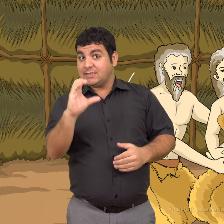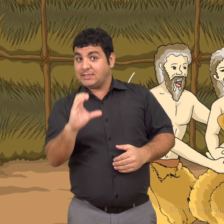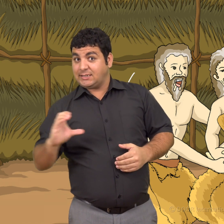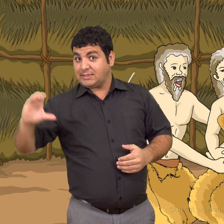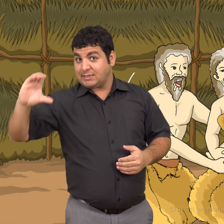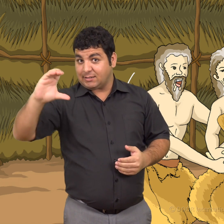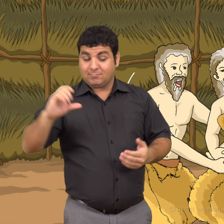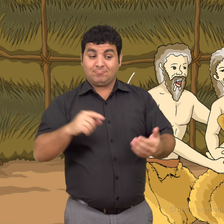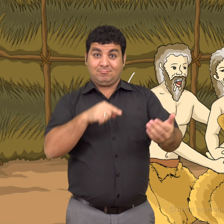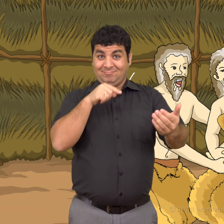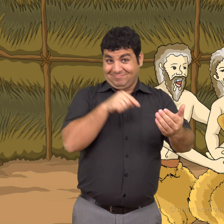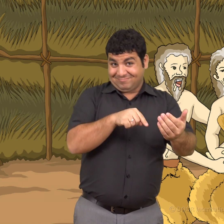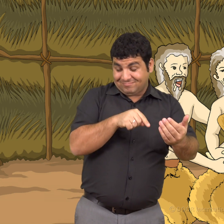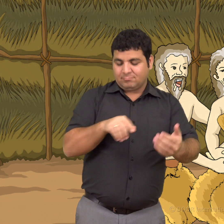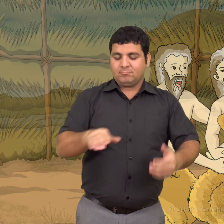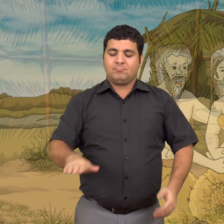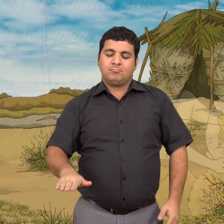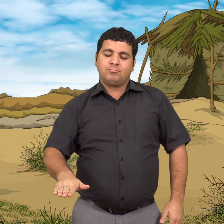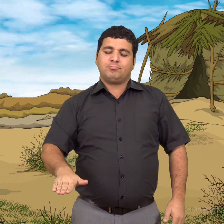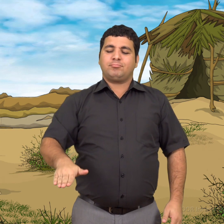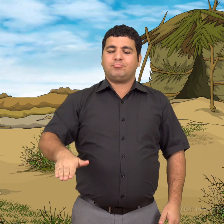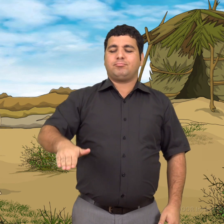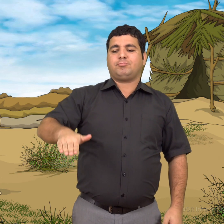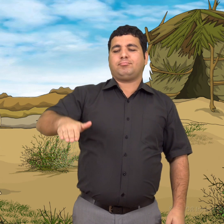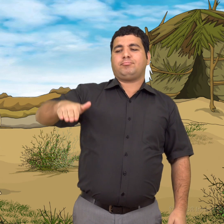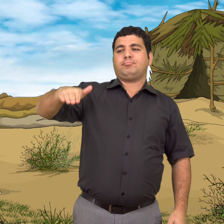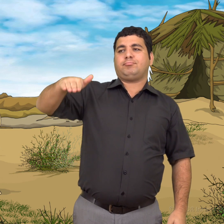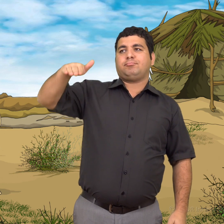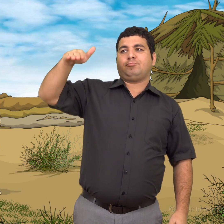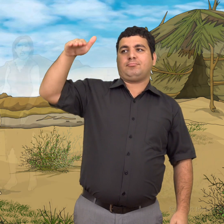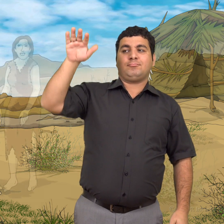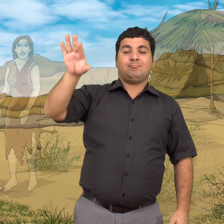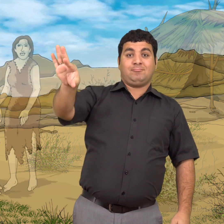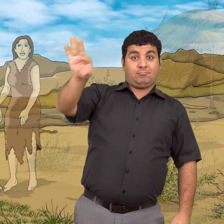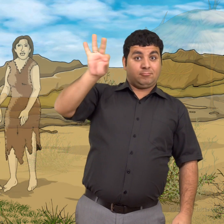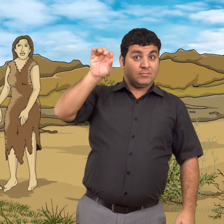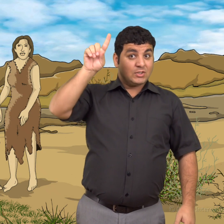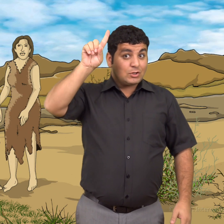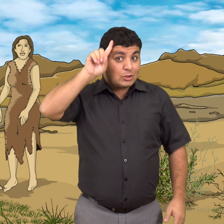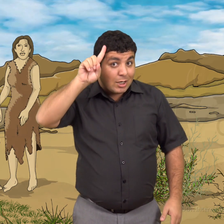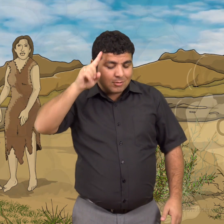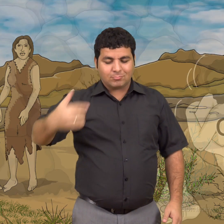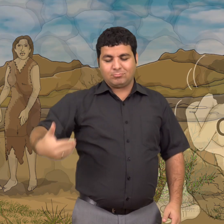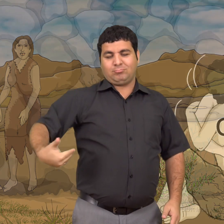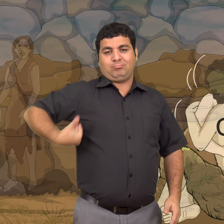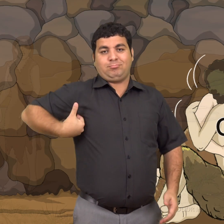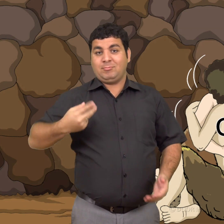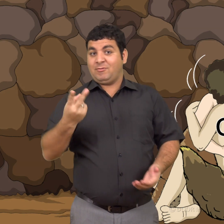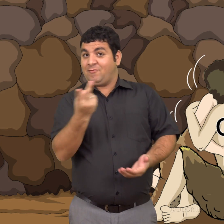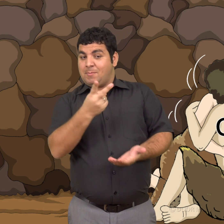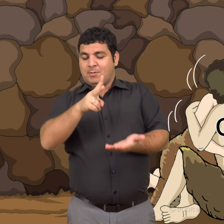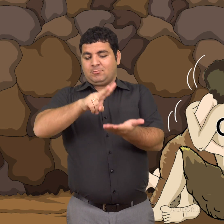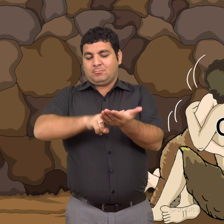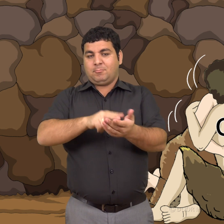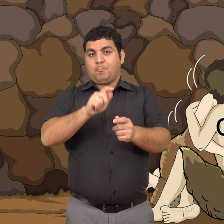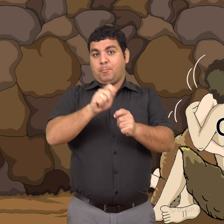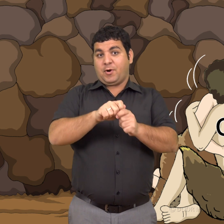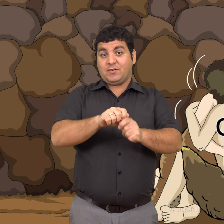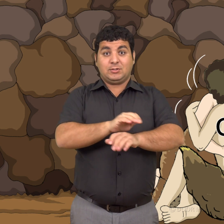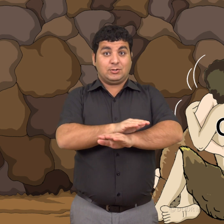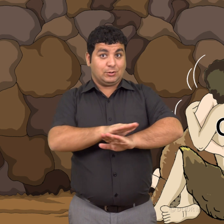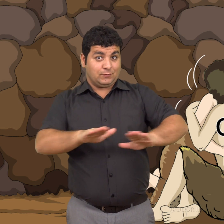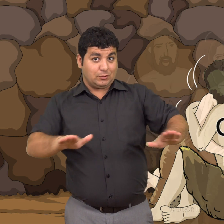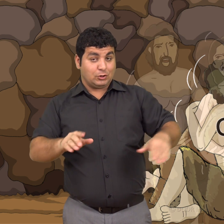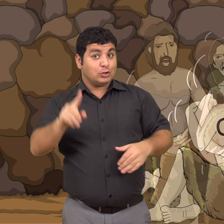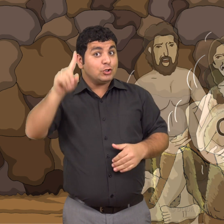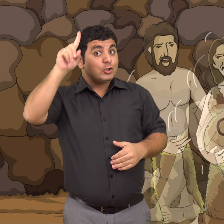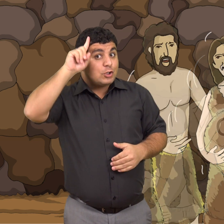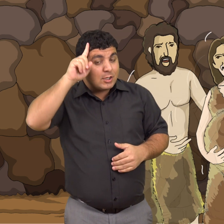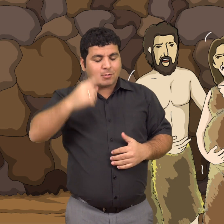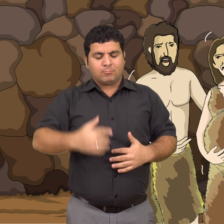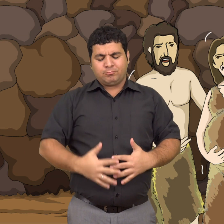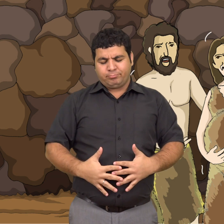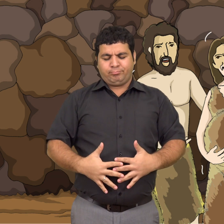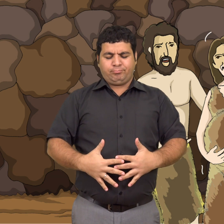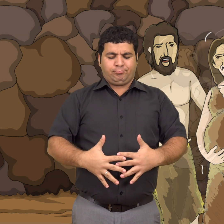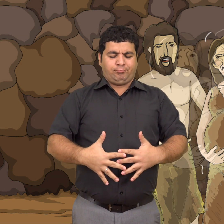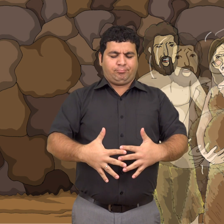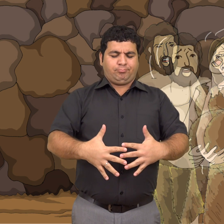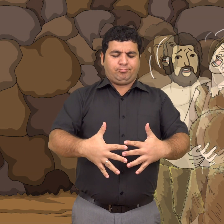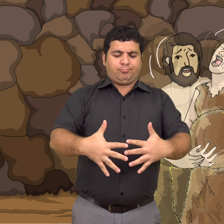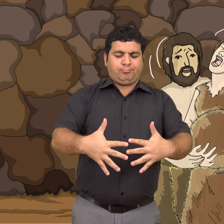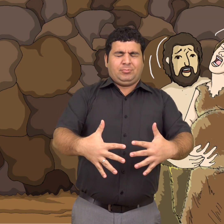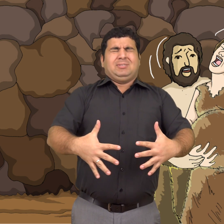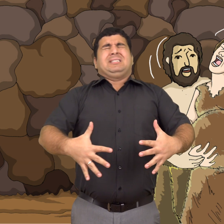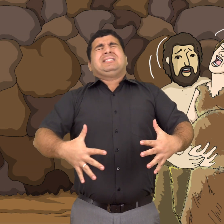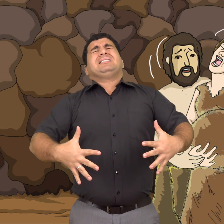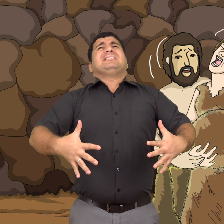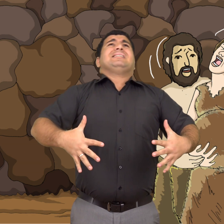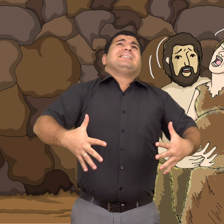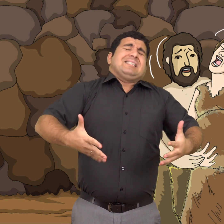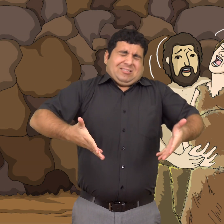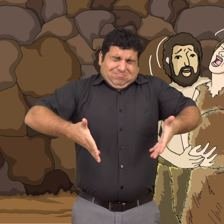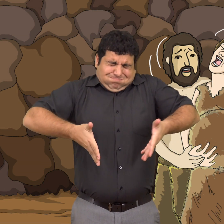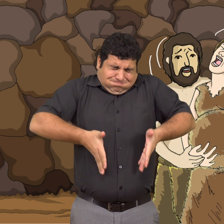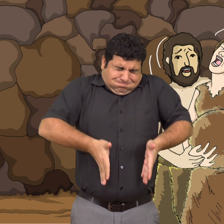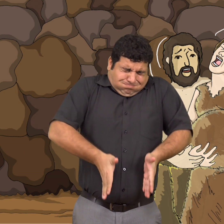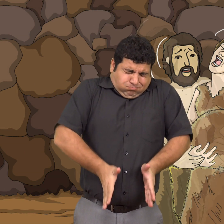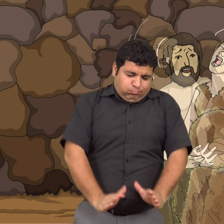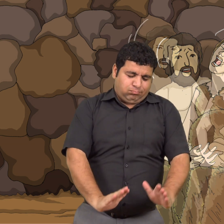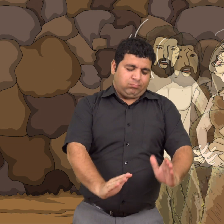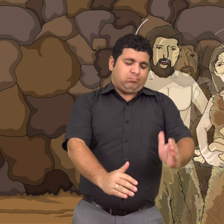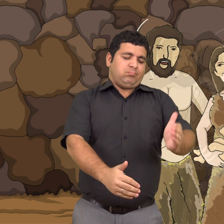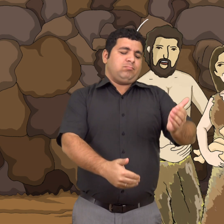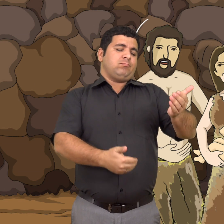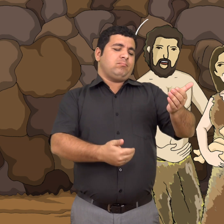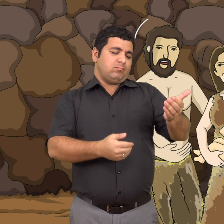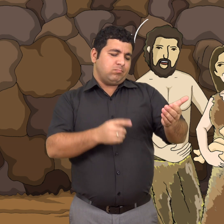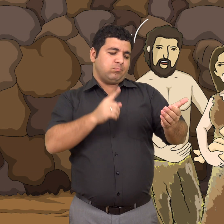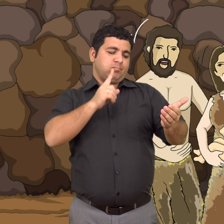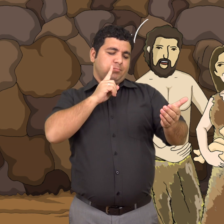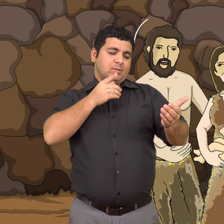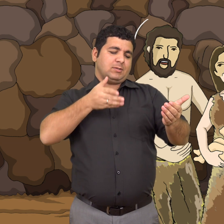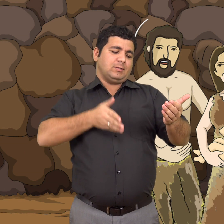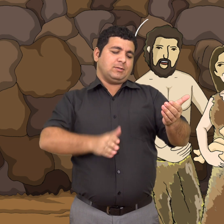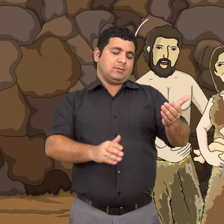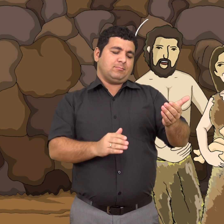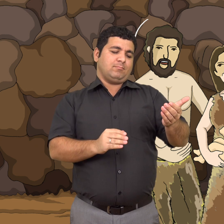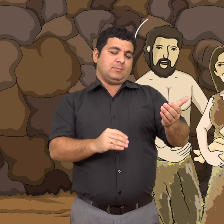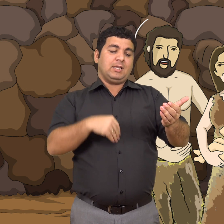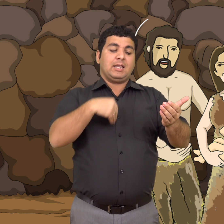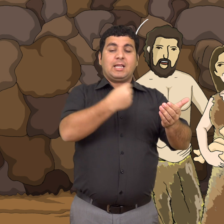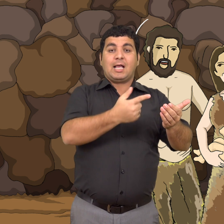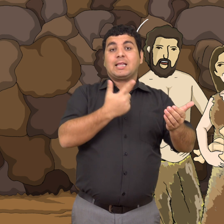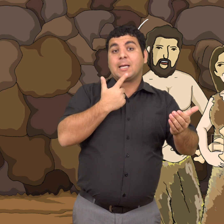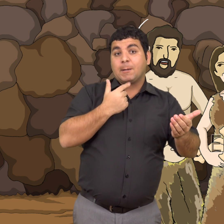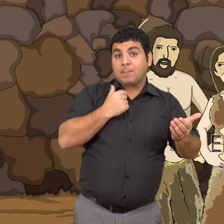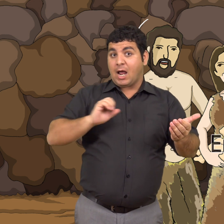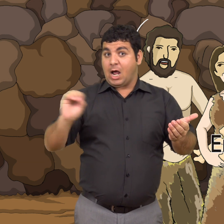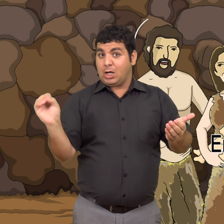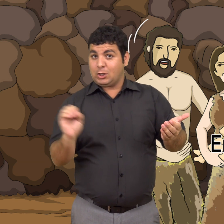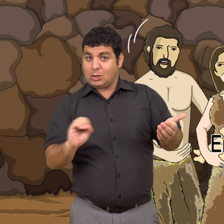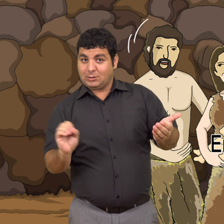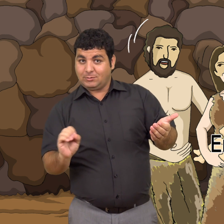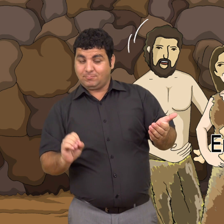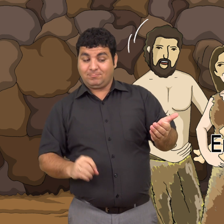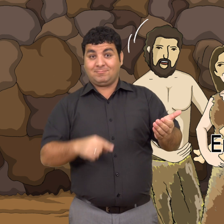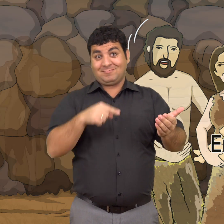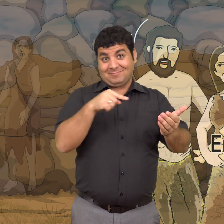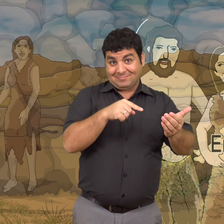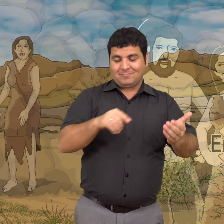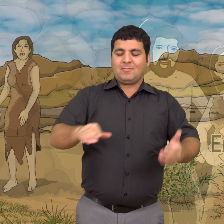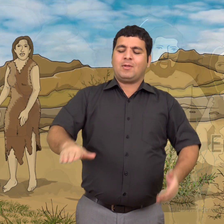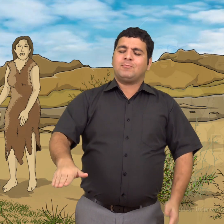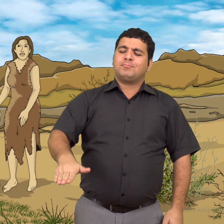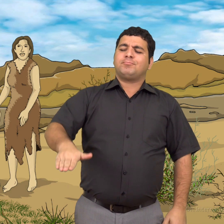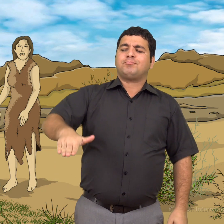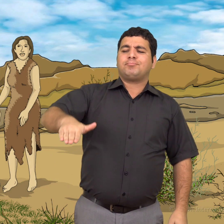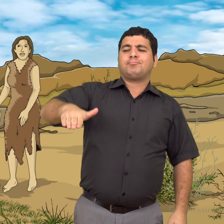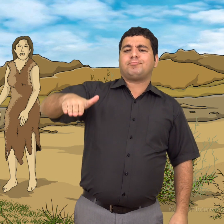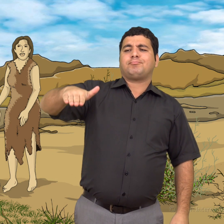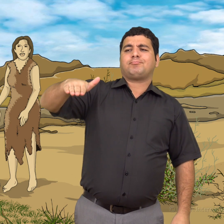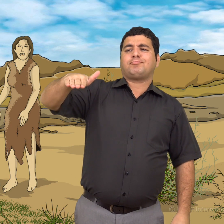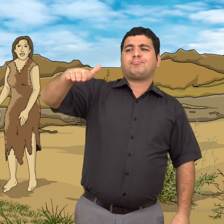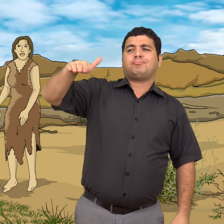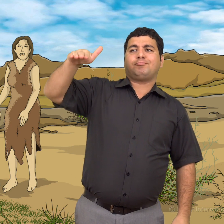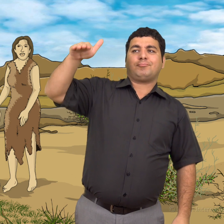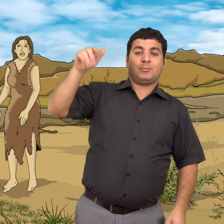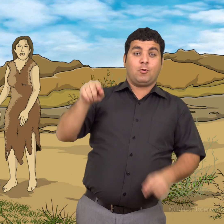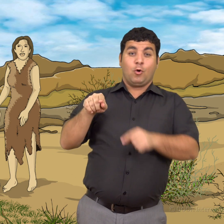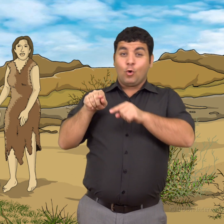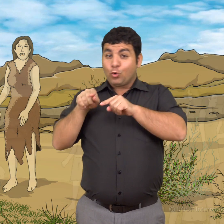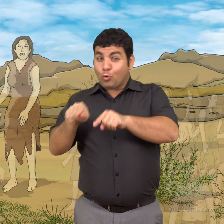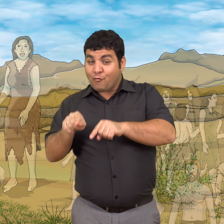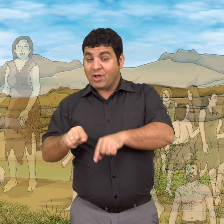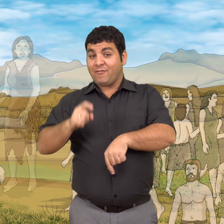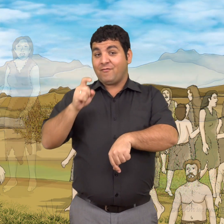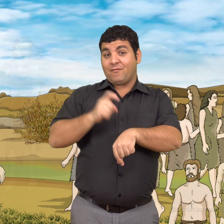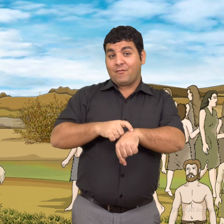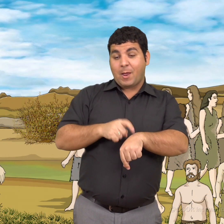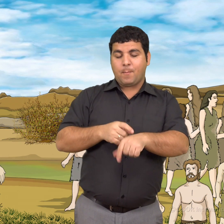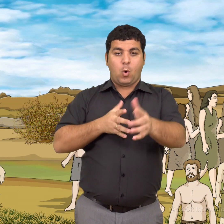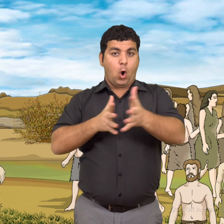And to Seth also a son was born, and he called him Enosh.